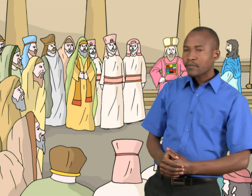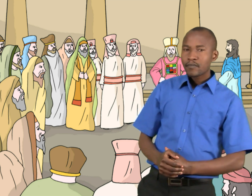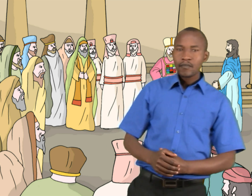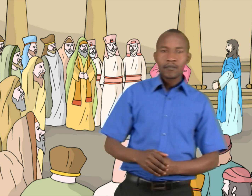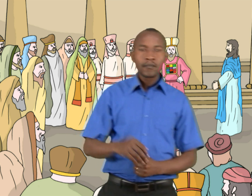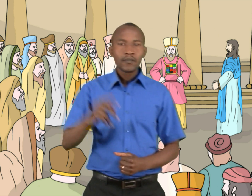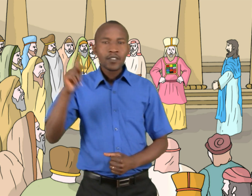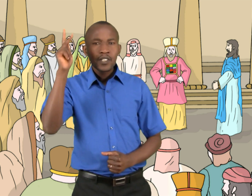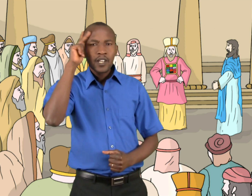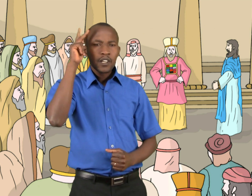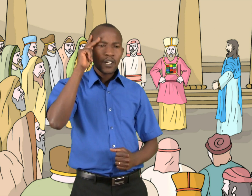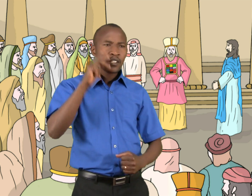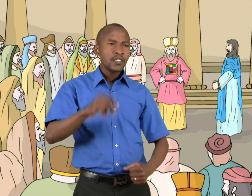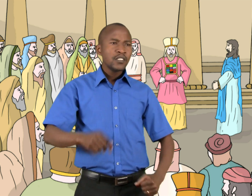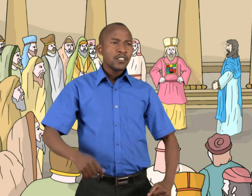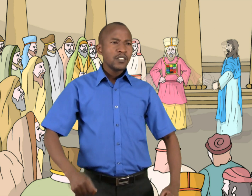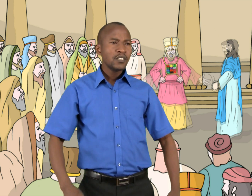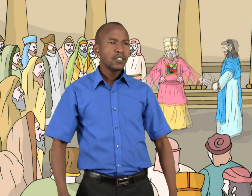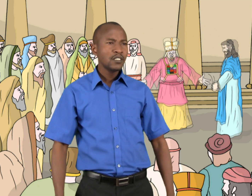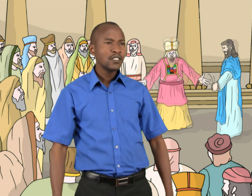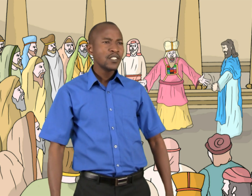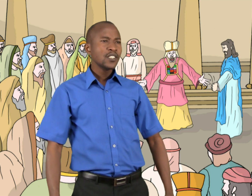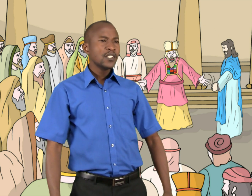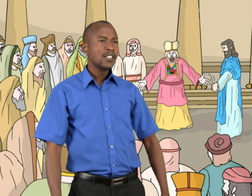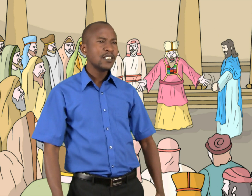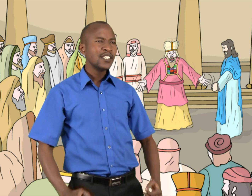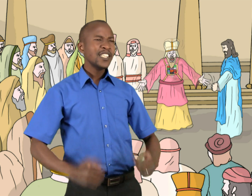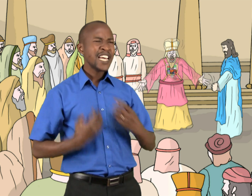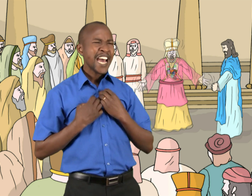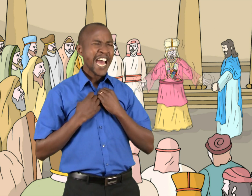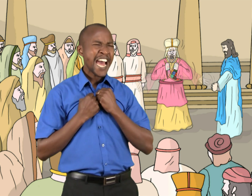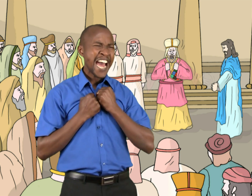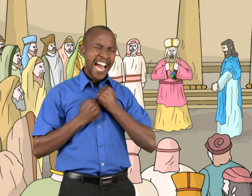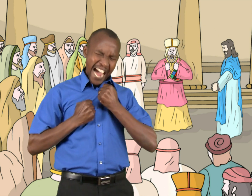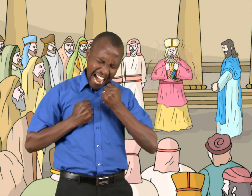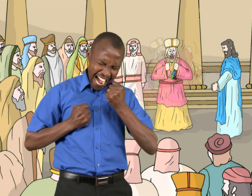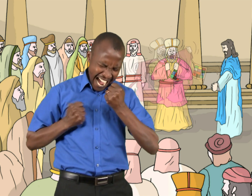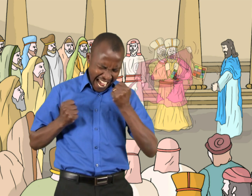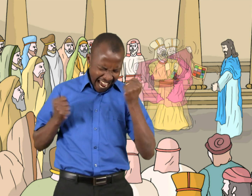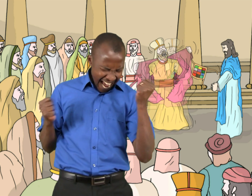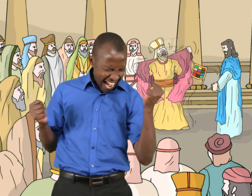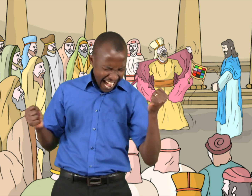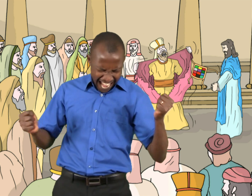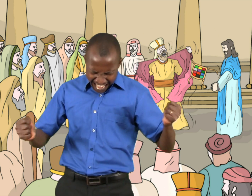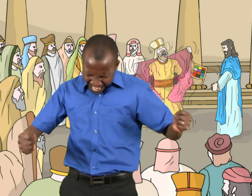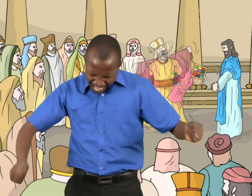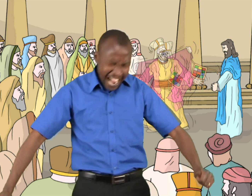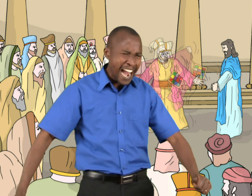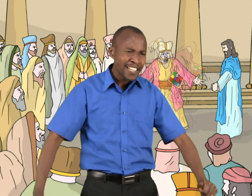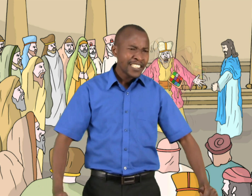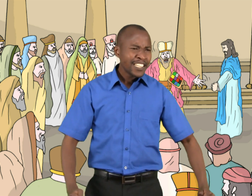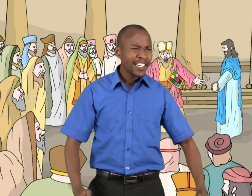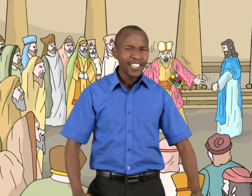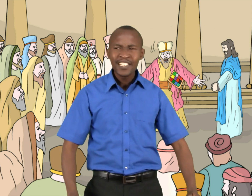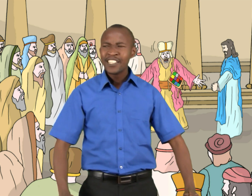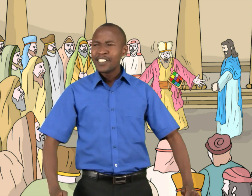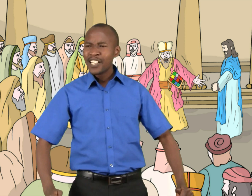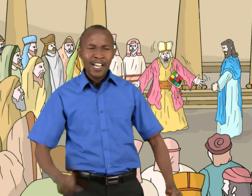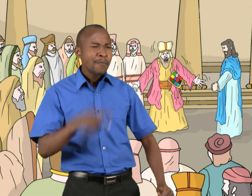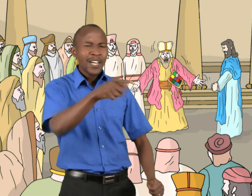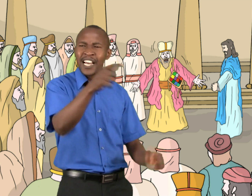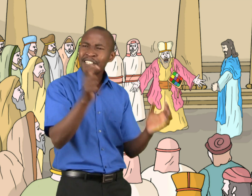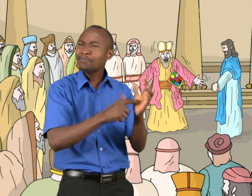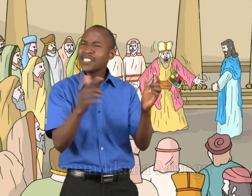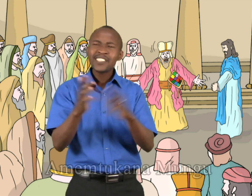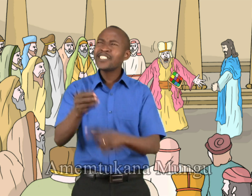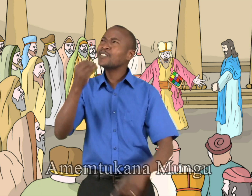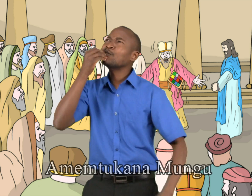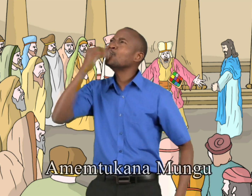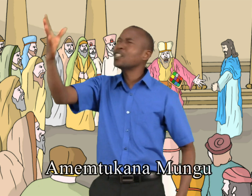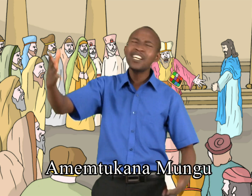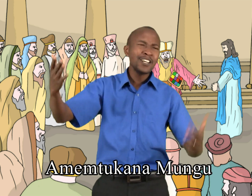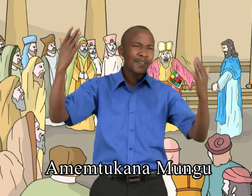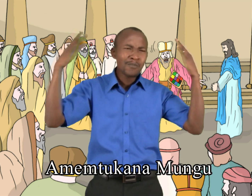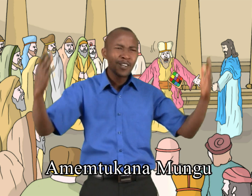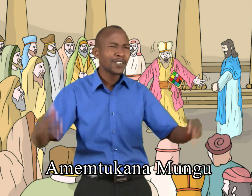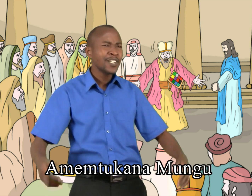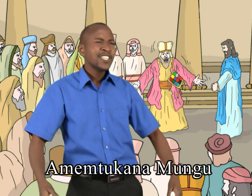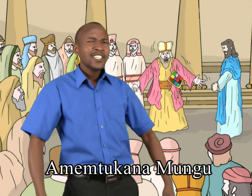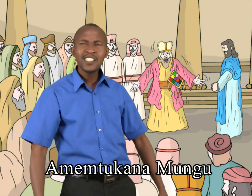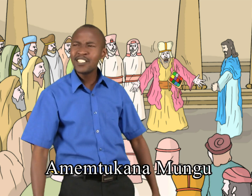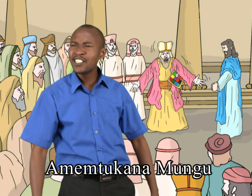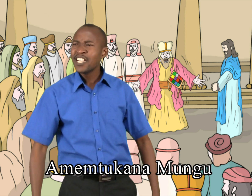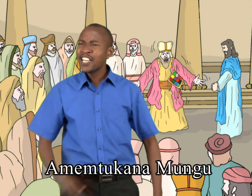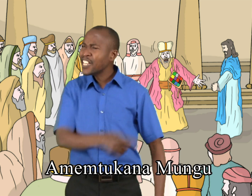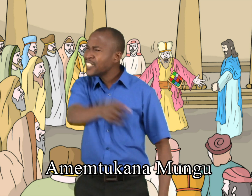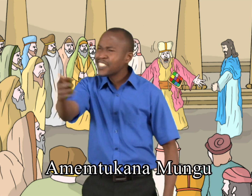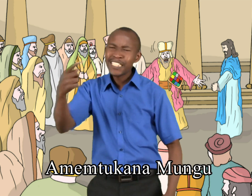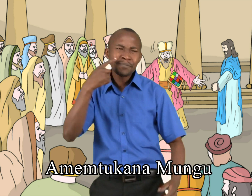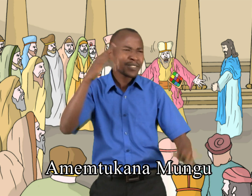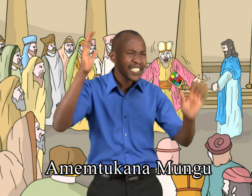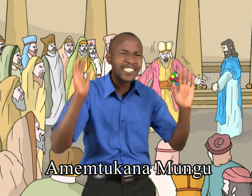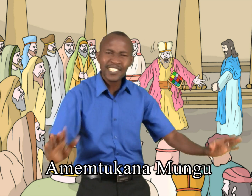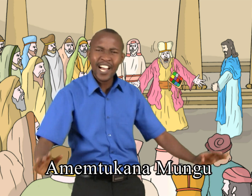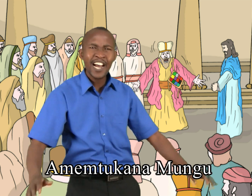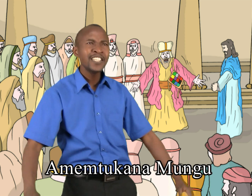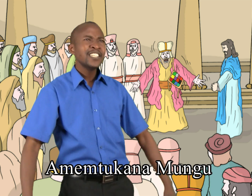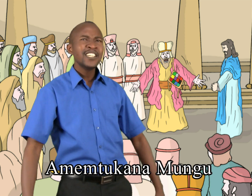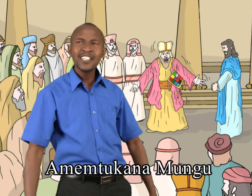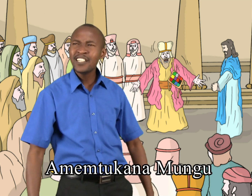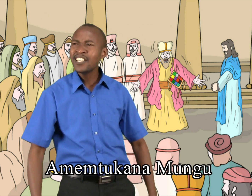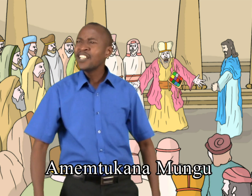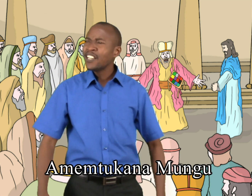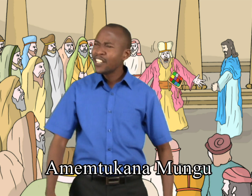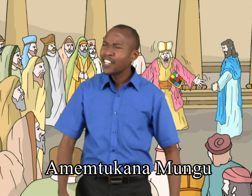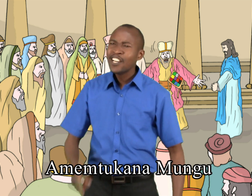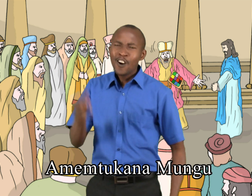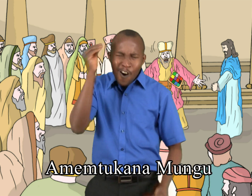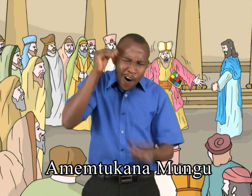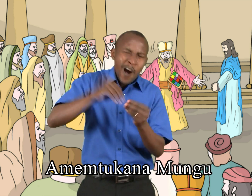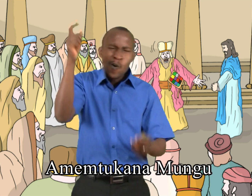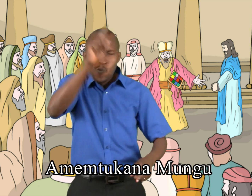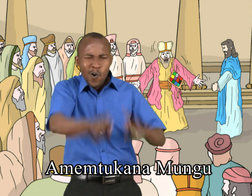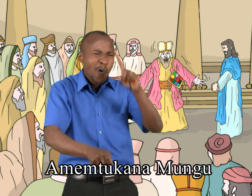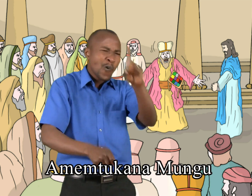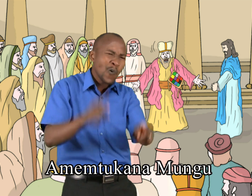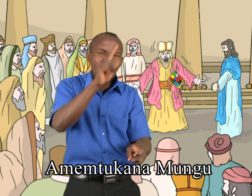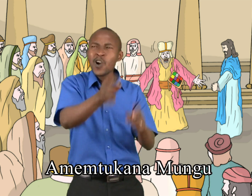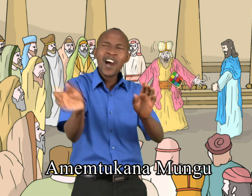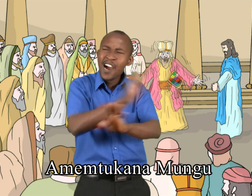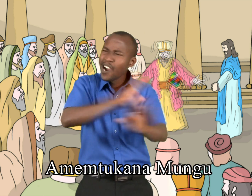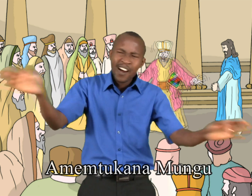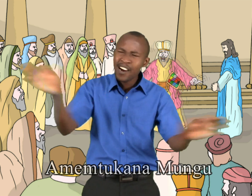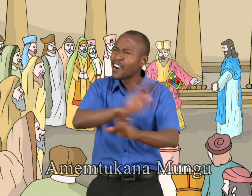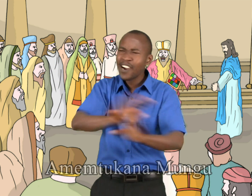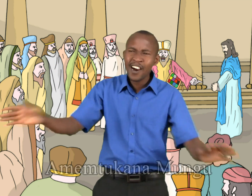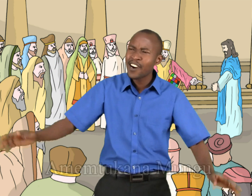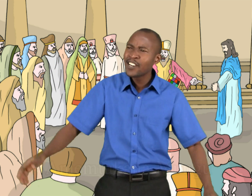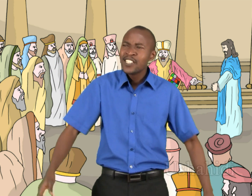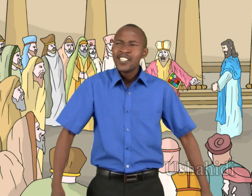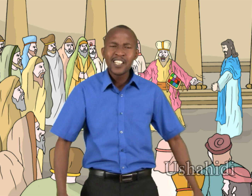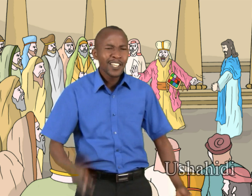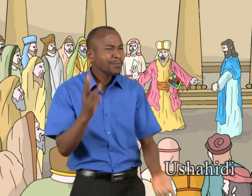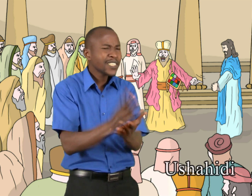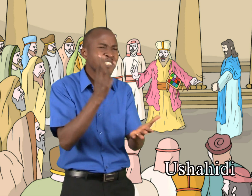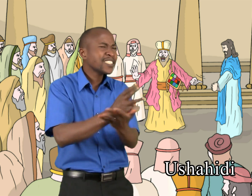At this, the high priest tore his clothes and declared, “He has blasphemed!